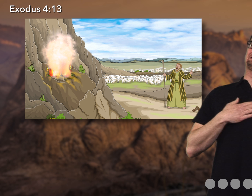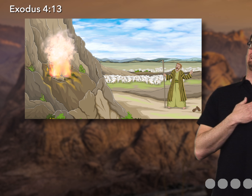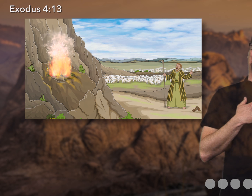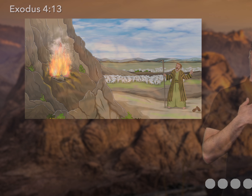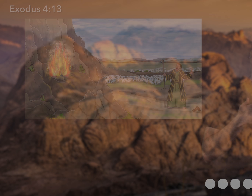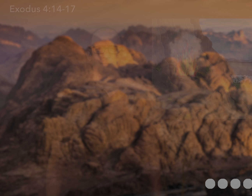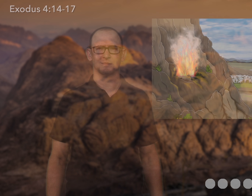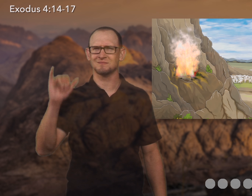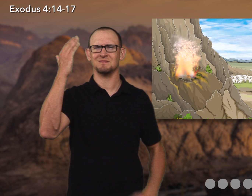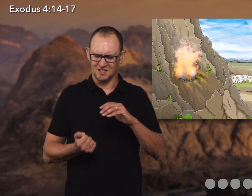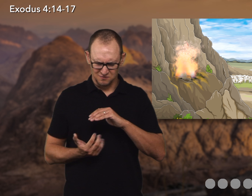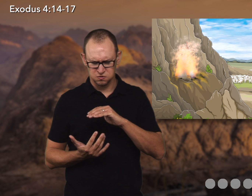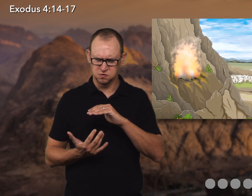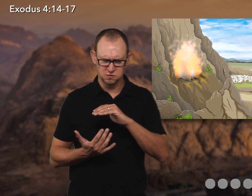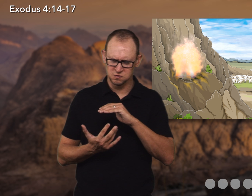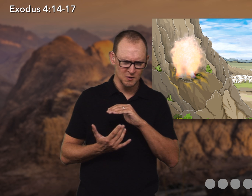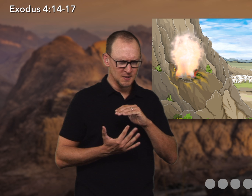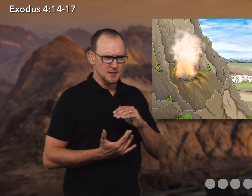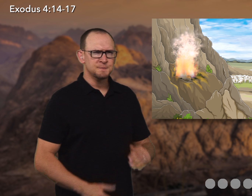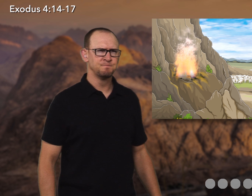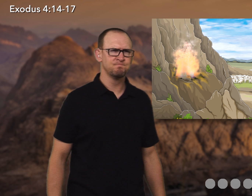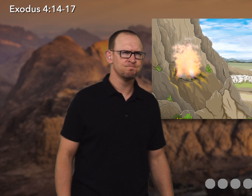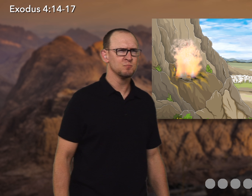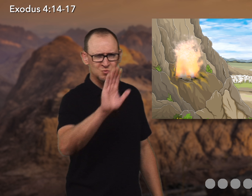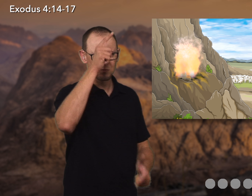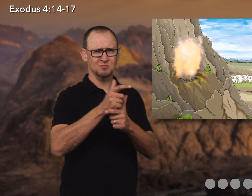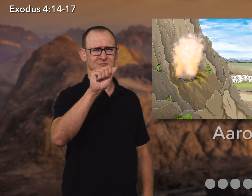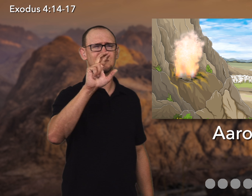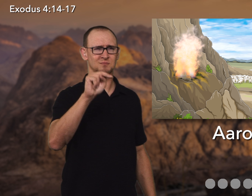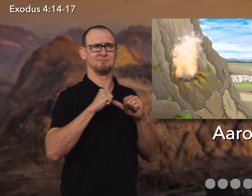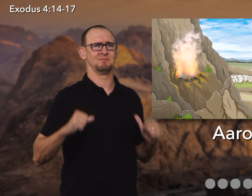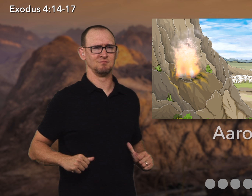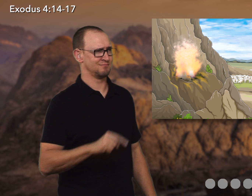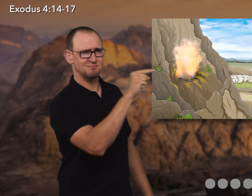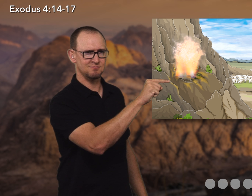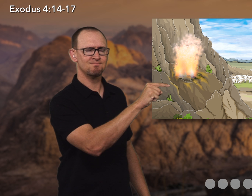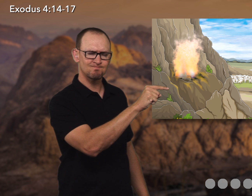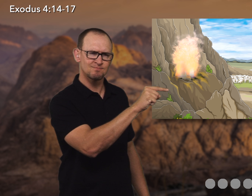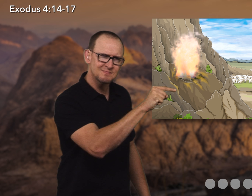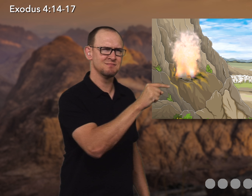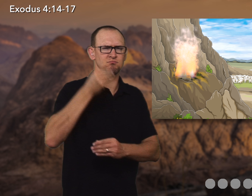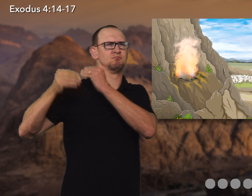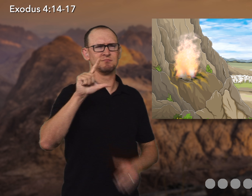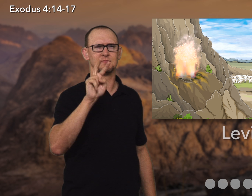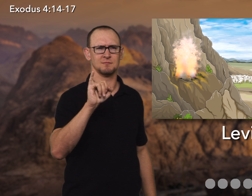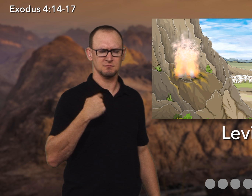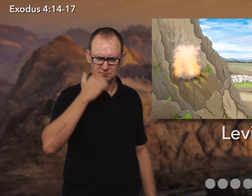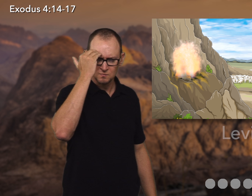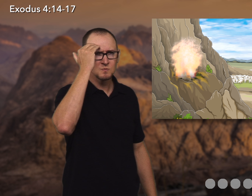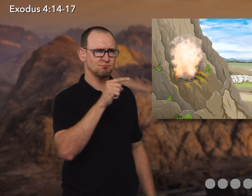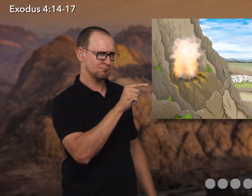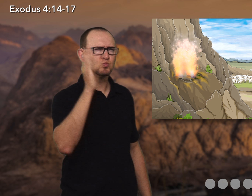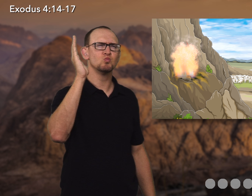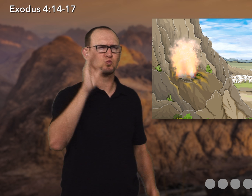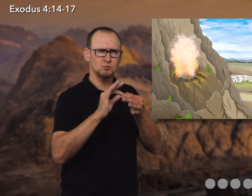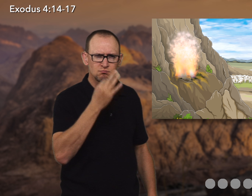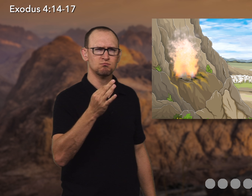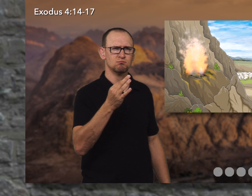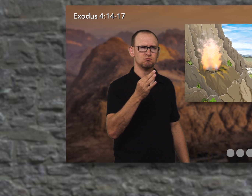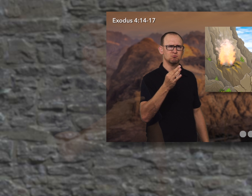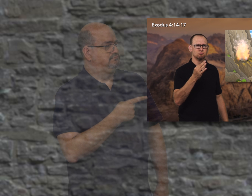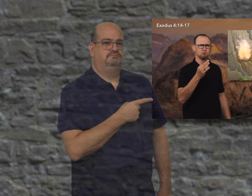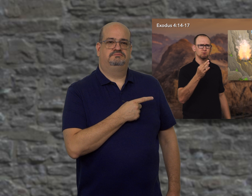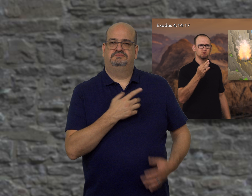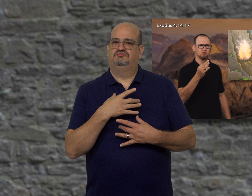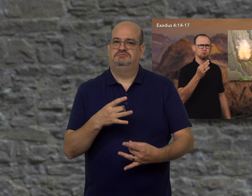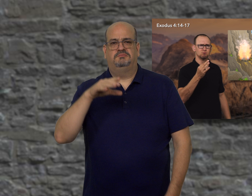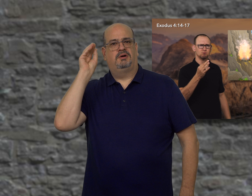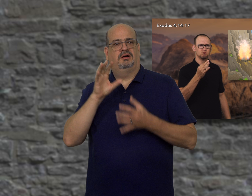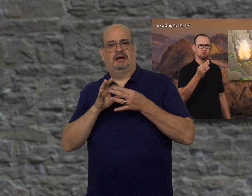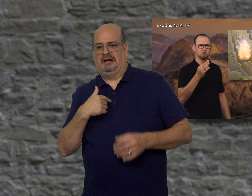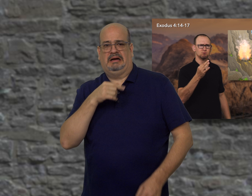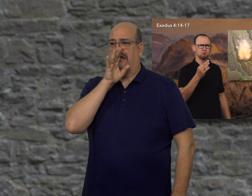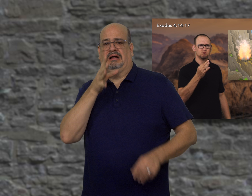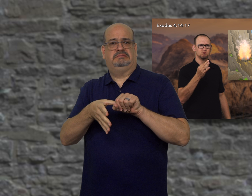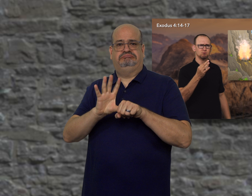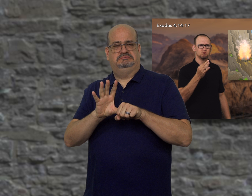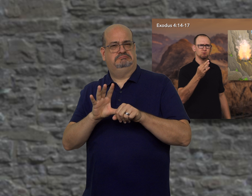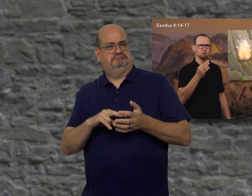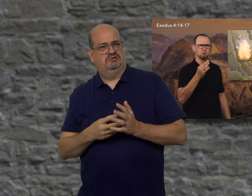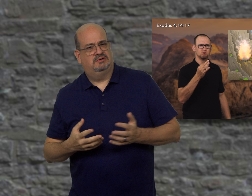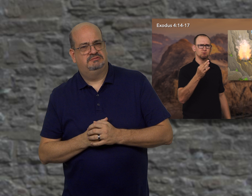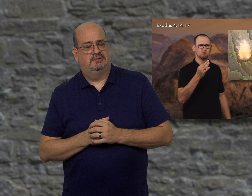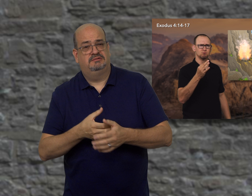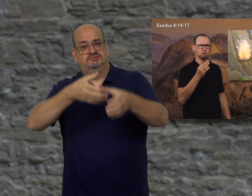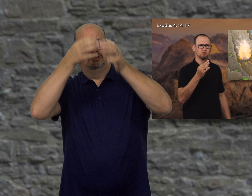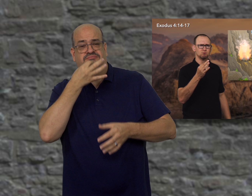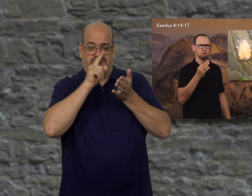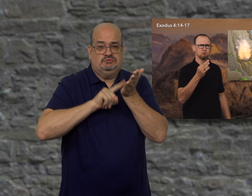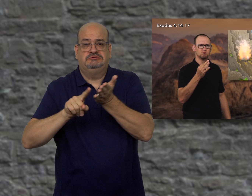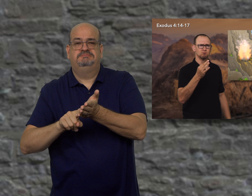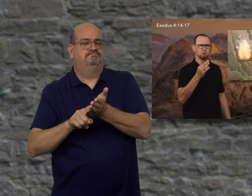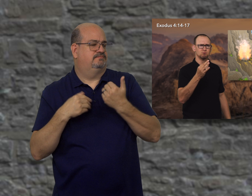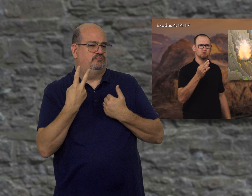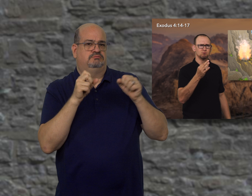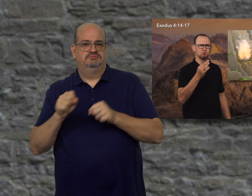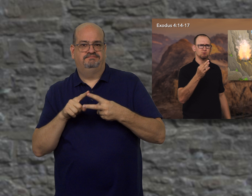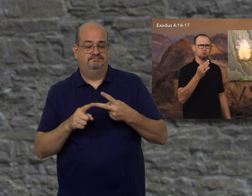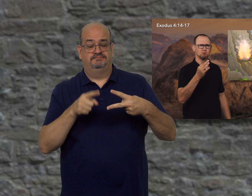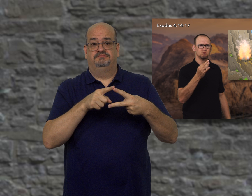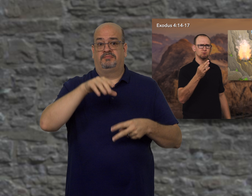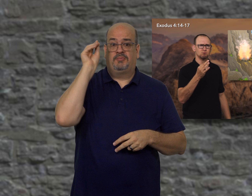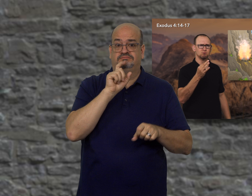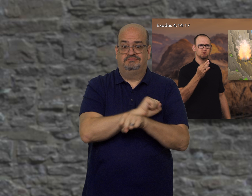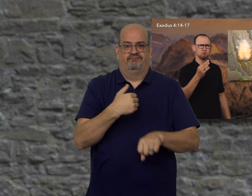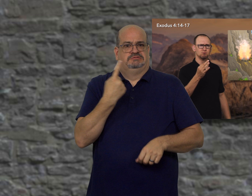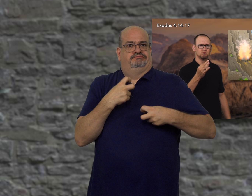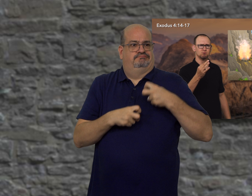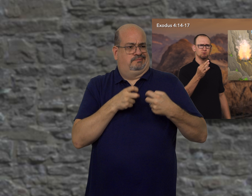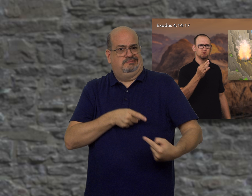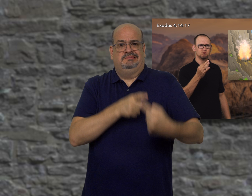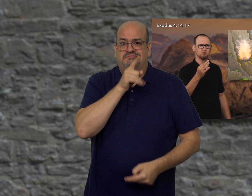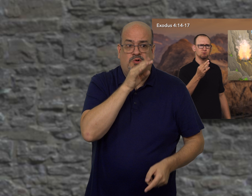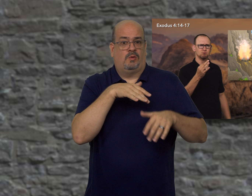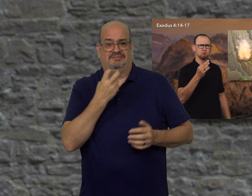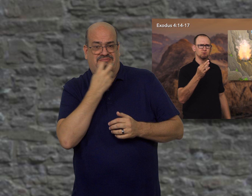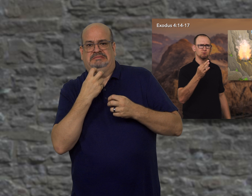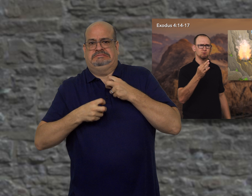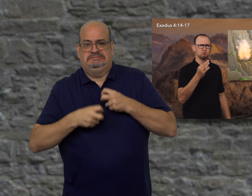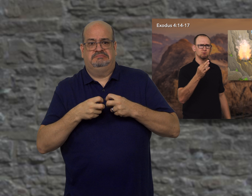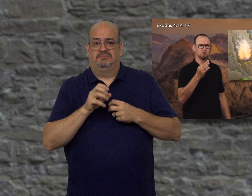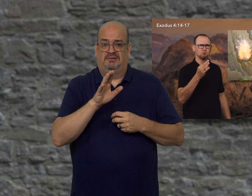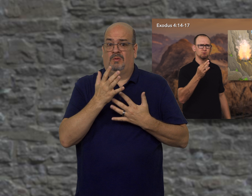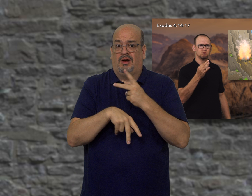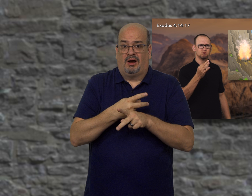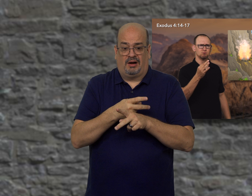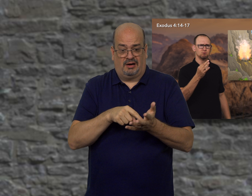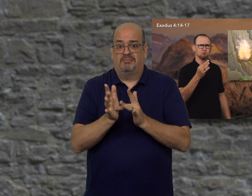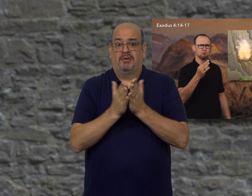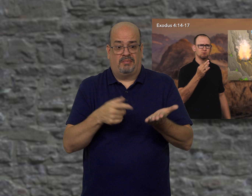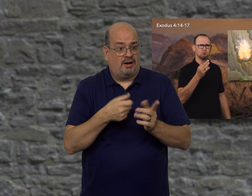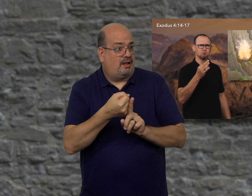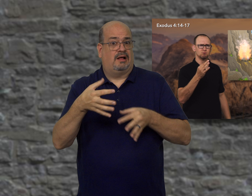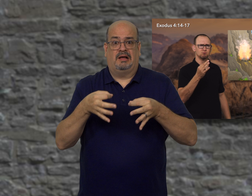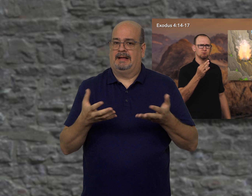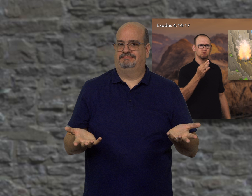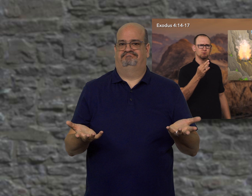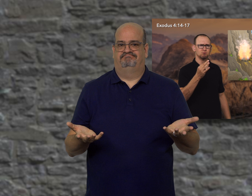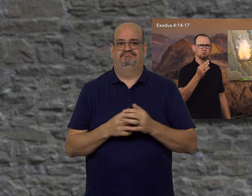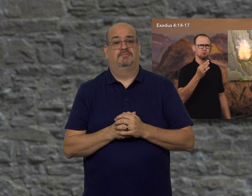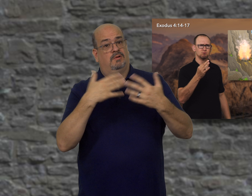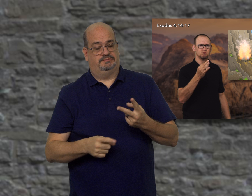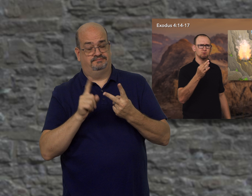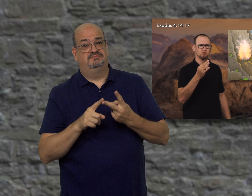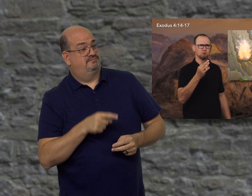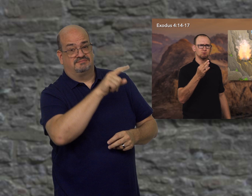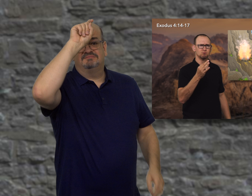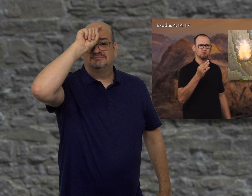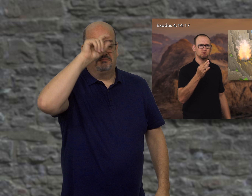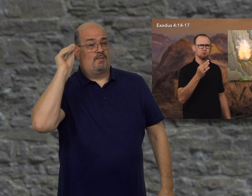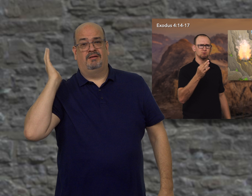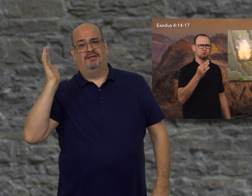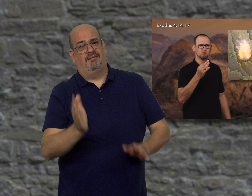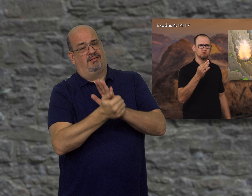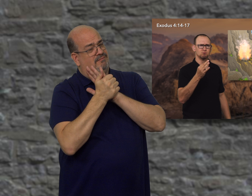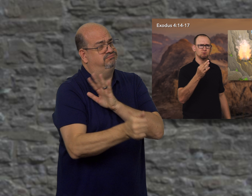Then the anger of the LORD burned against Moses, and He said, “Is not Aaron the Levite your brother? I know that he can speak well, and he is now on his way to meet you.